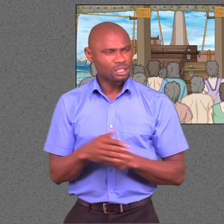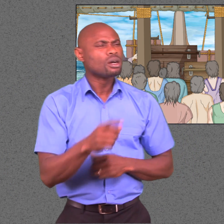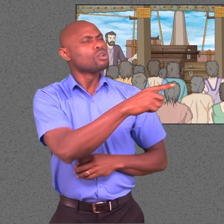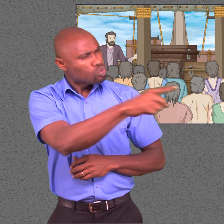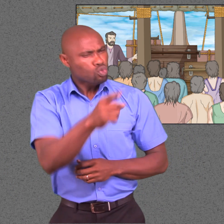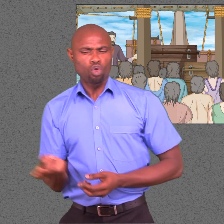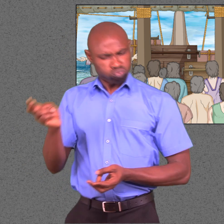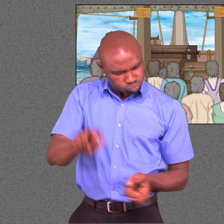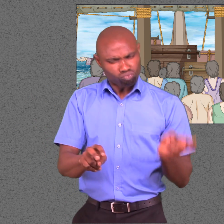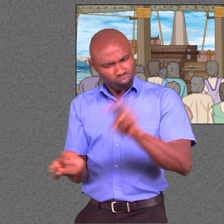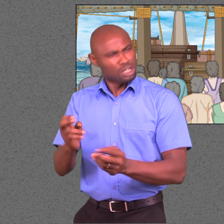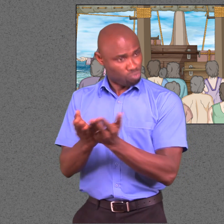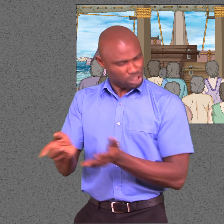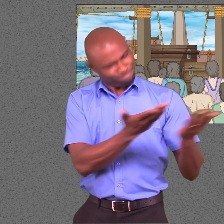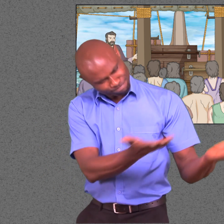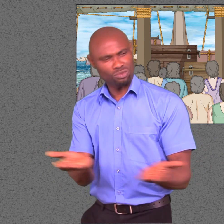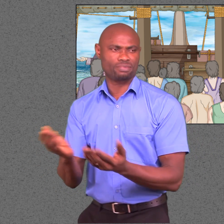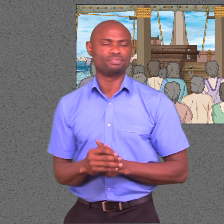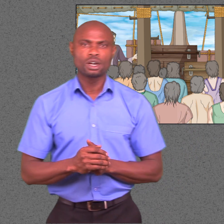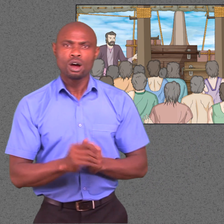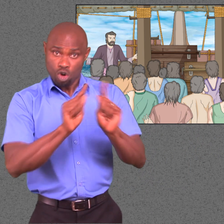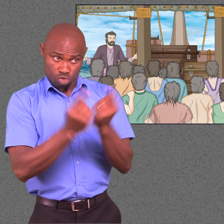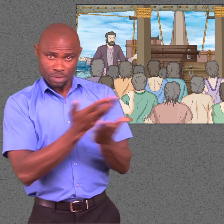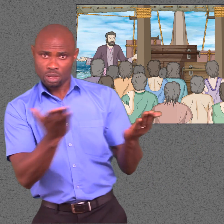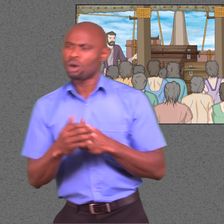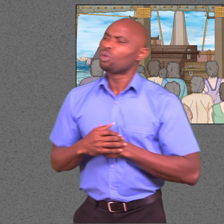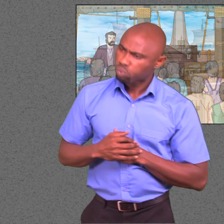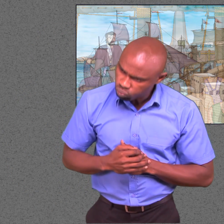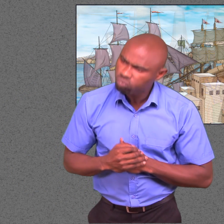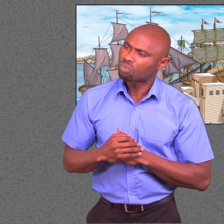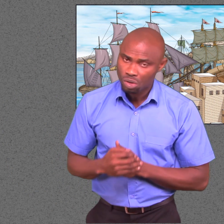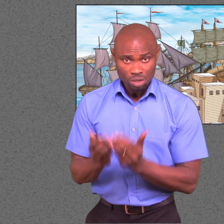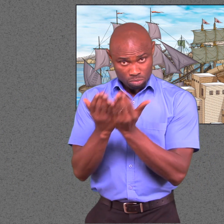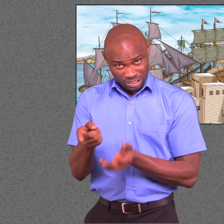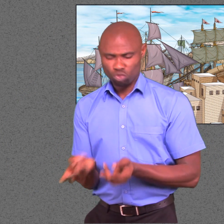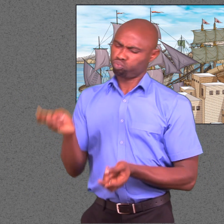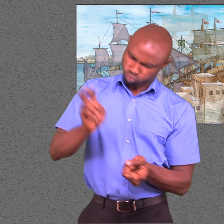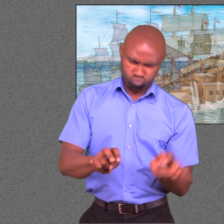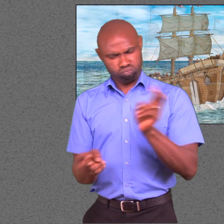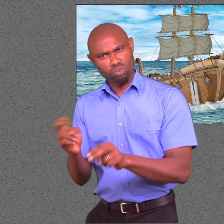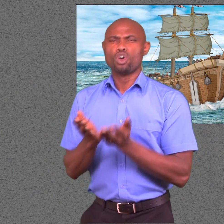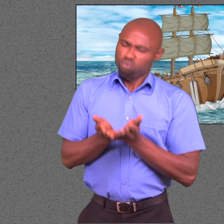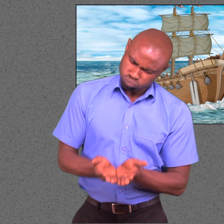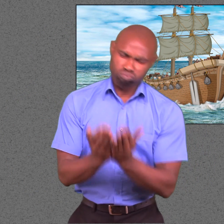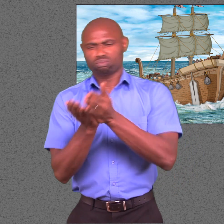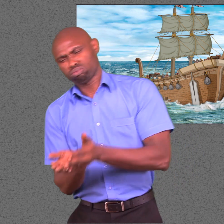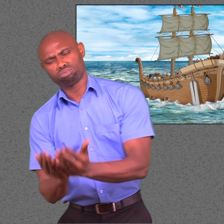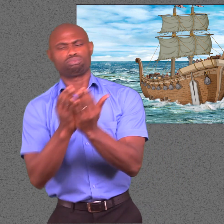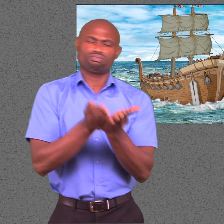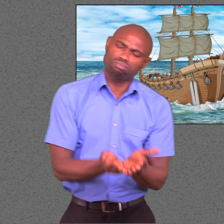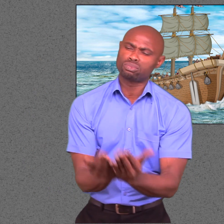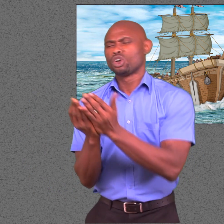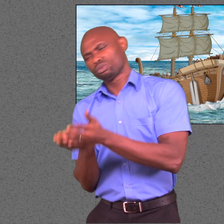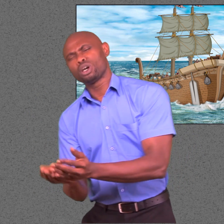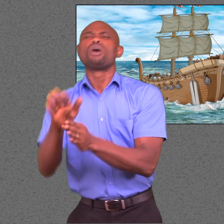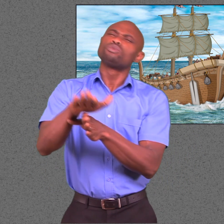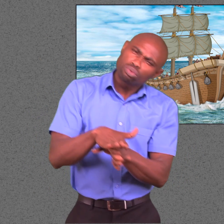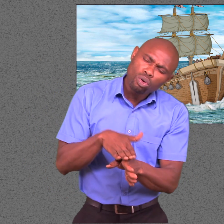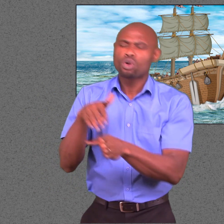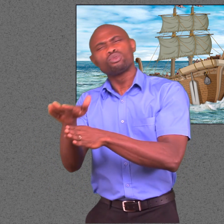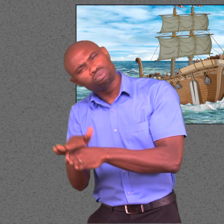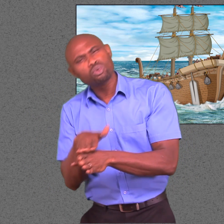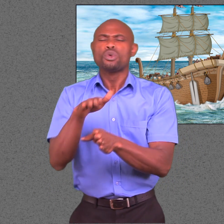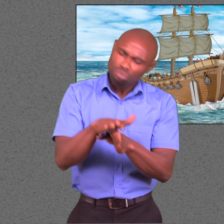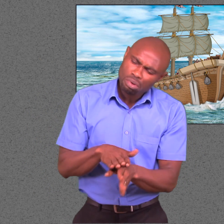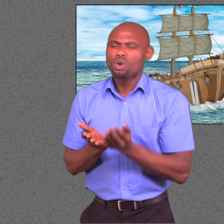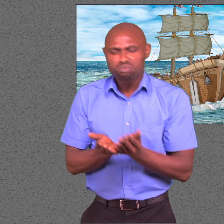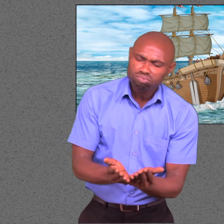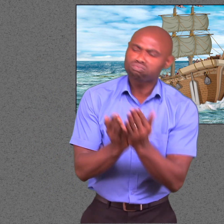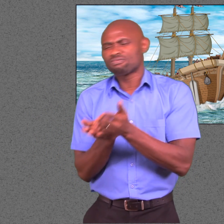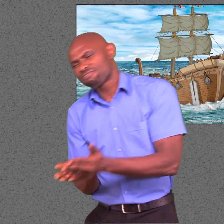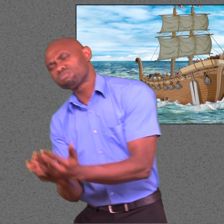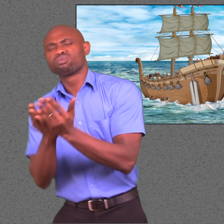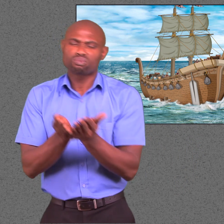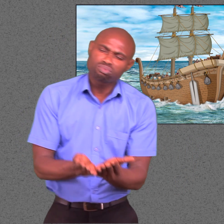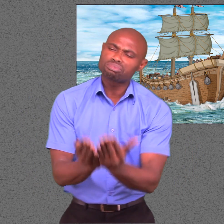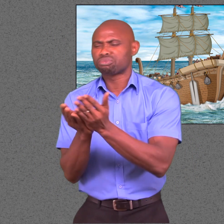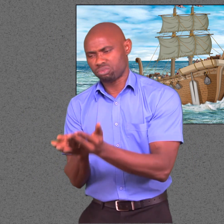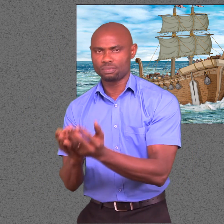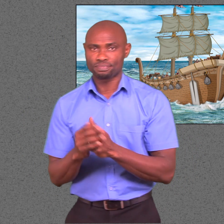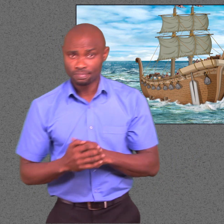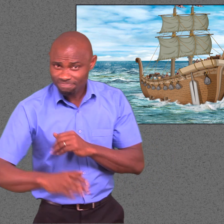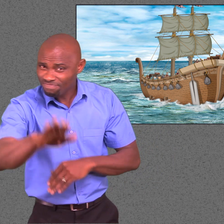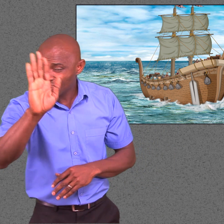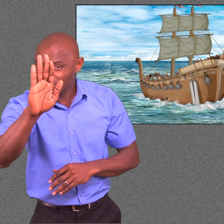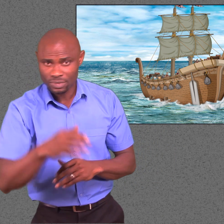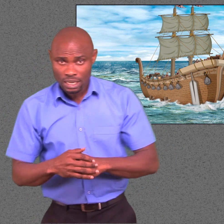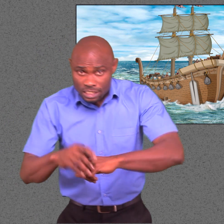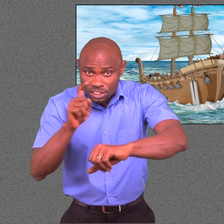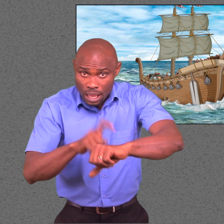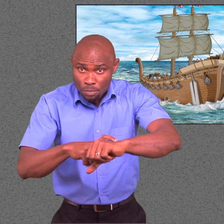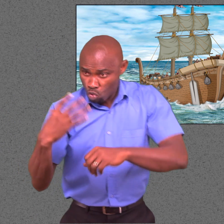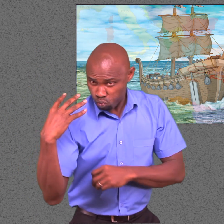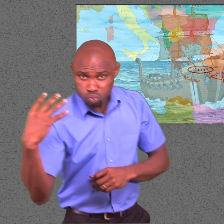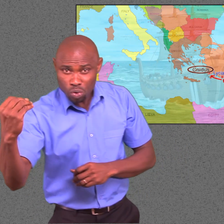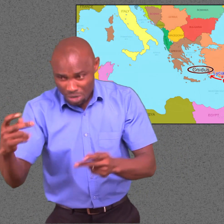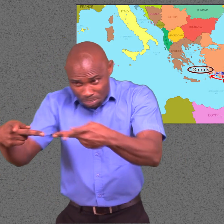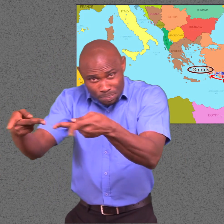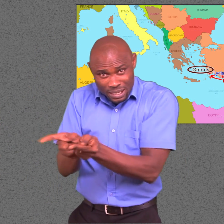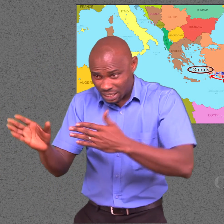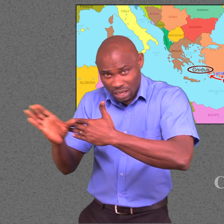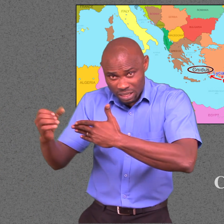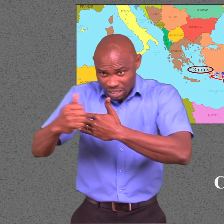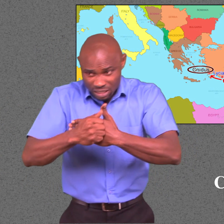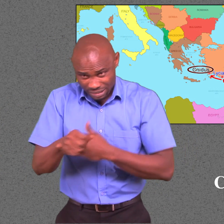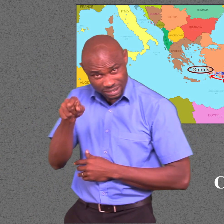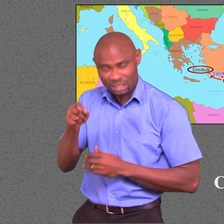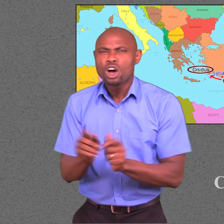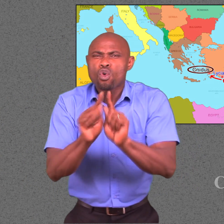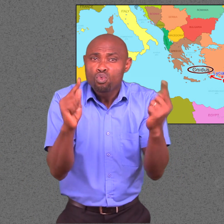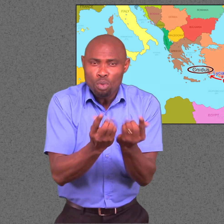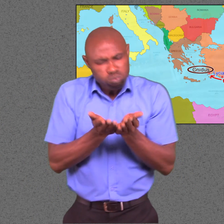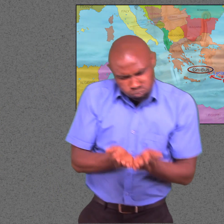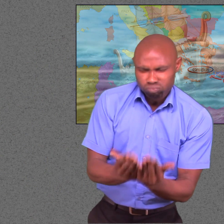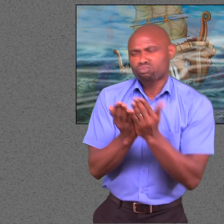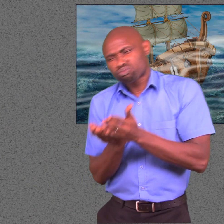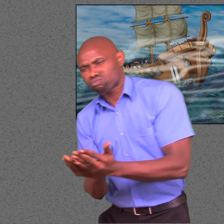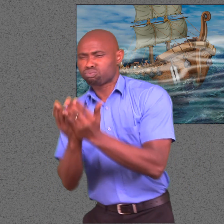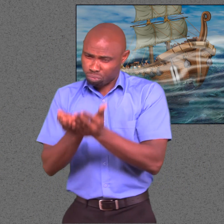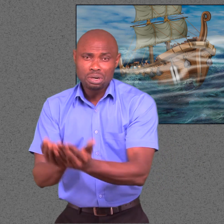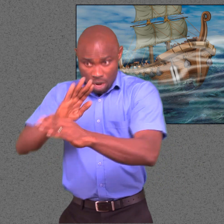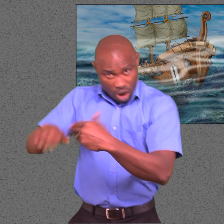After sailing slowly for many days, we arrived off Cnidus.